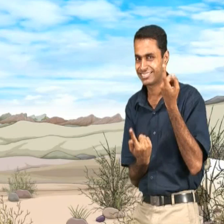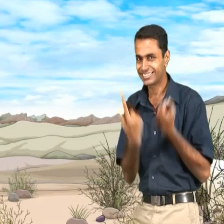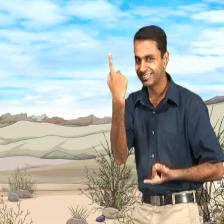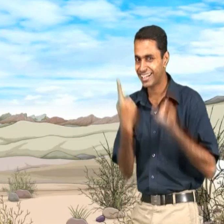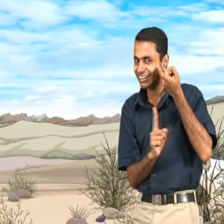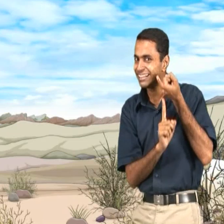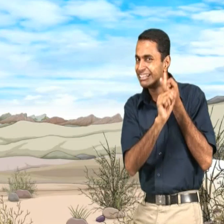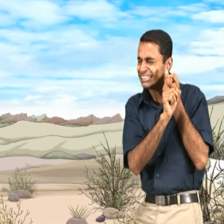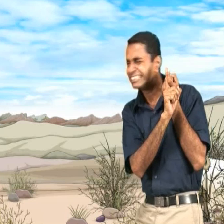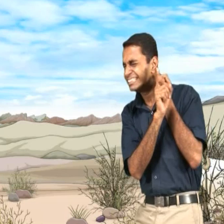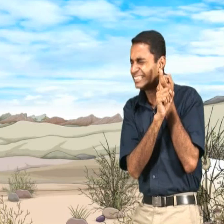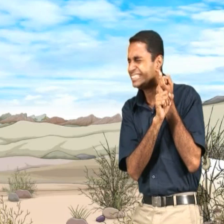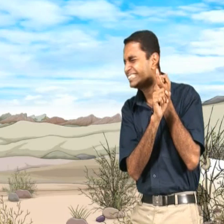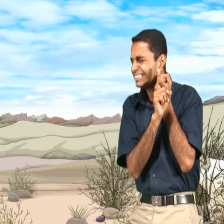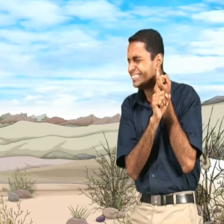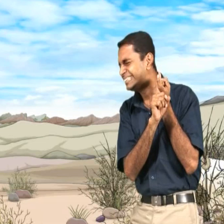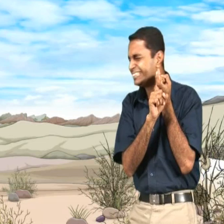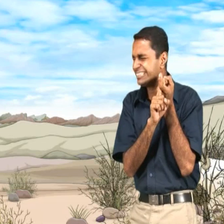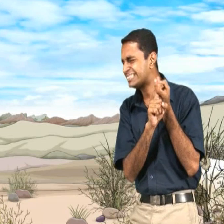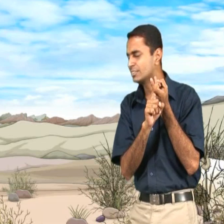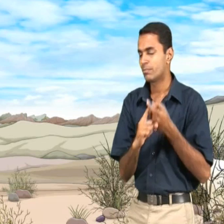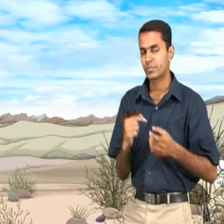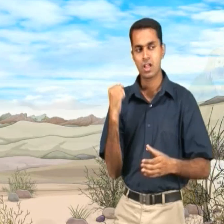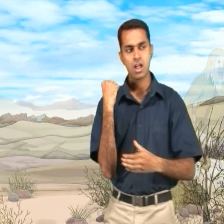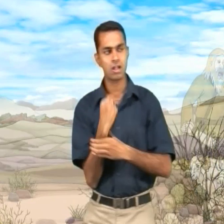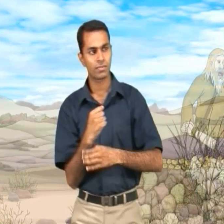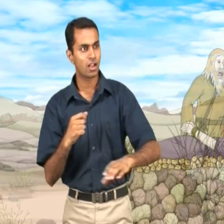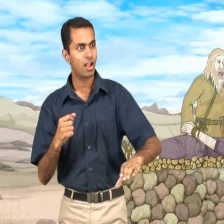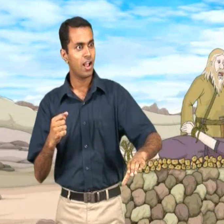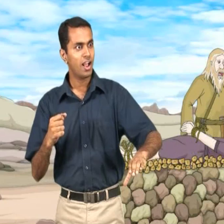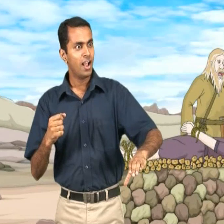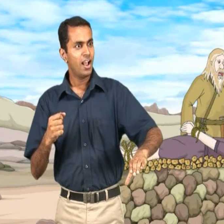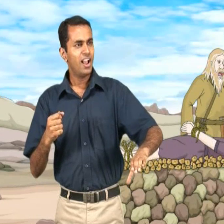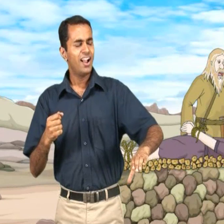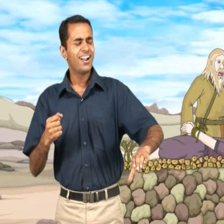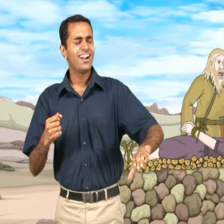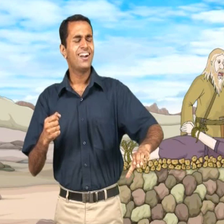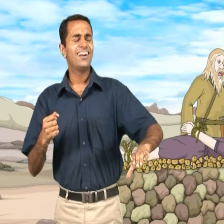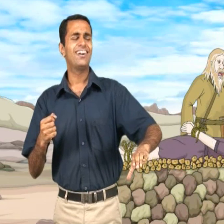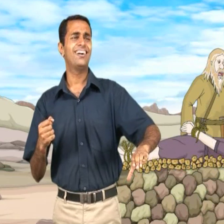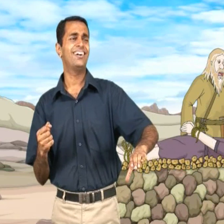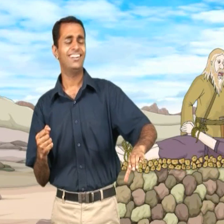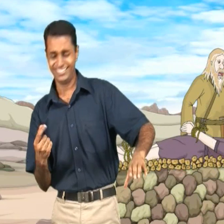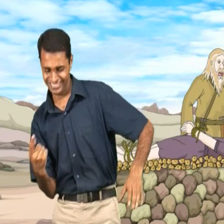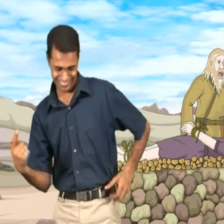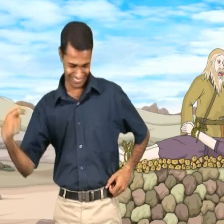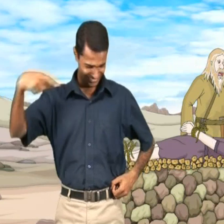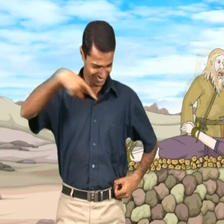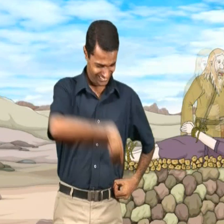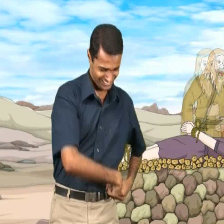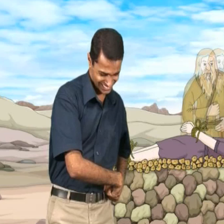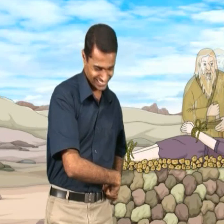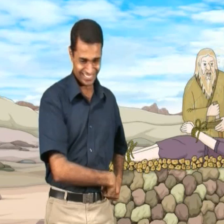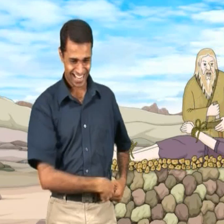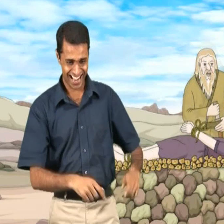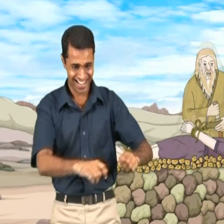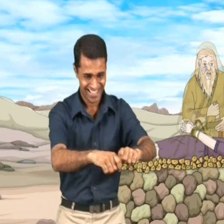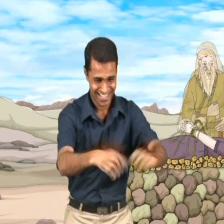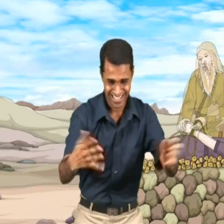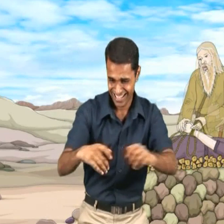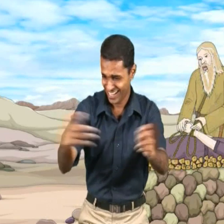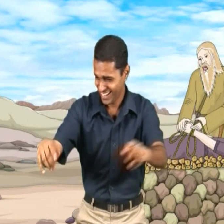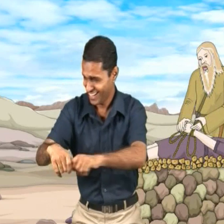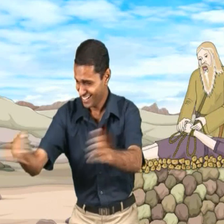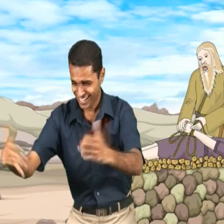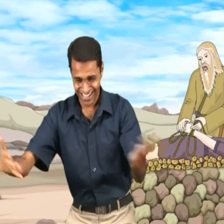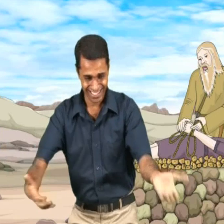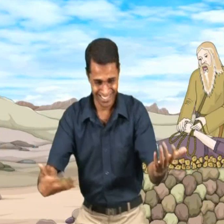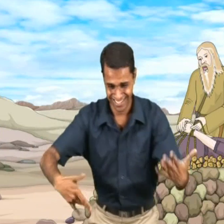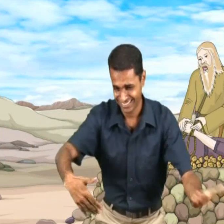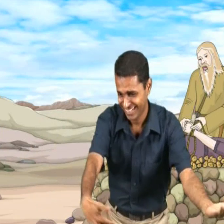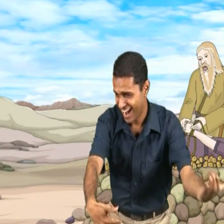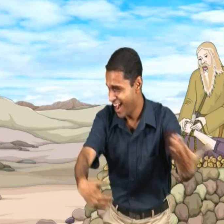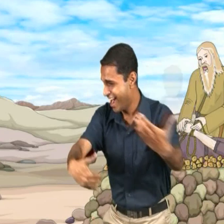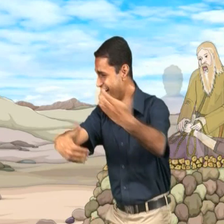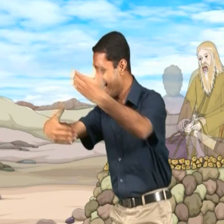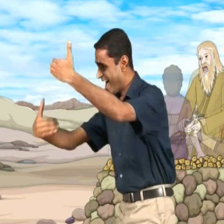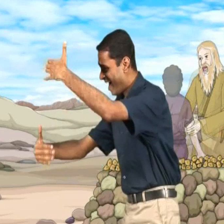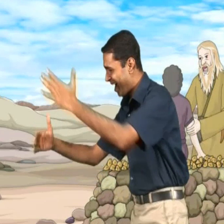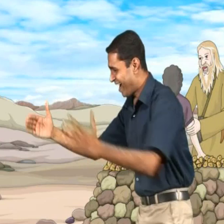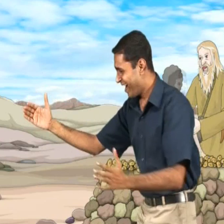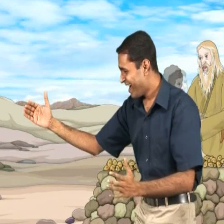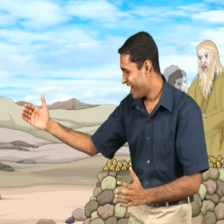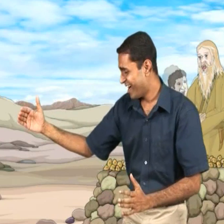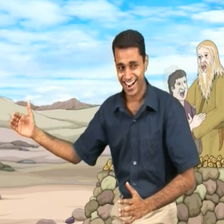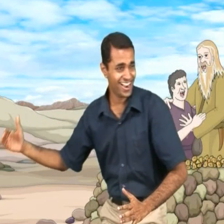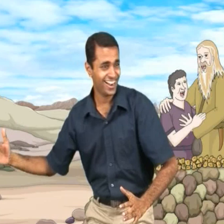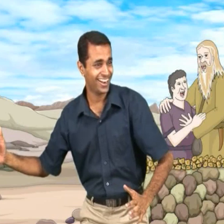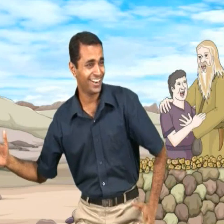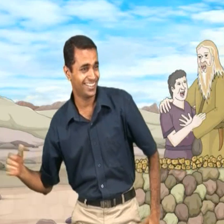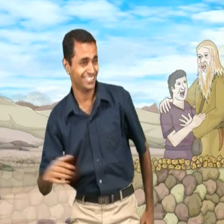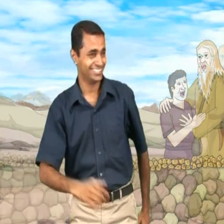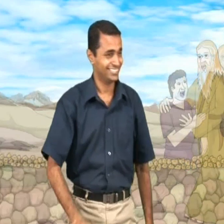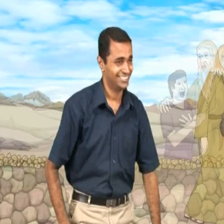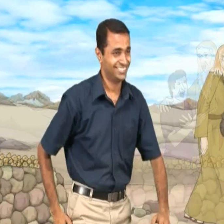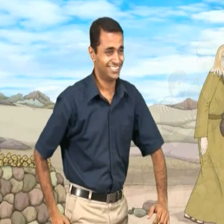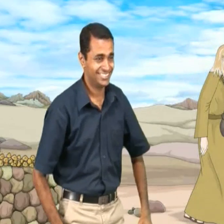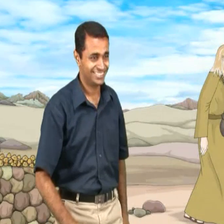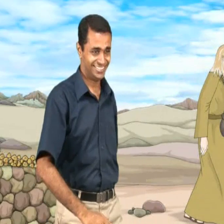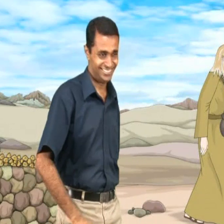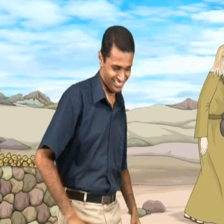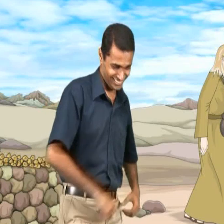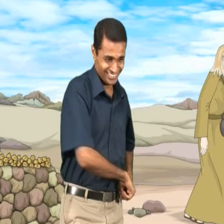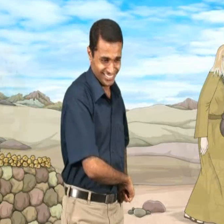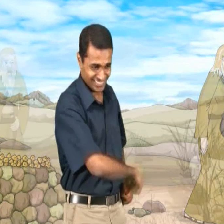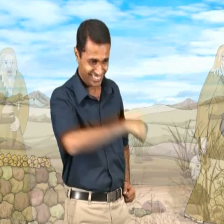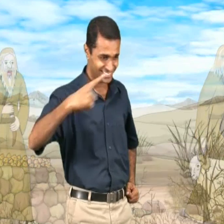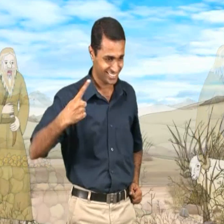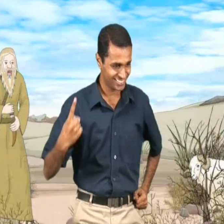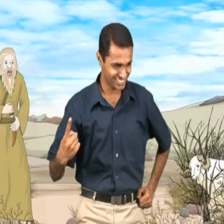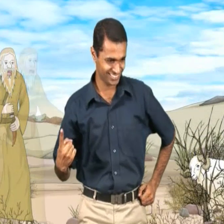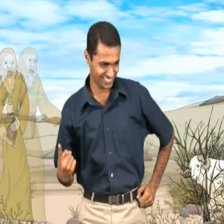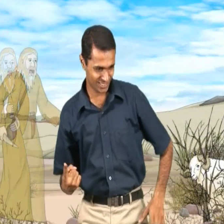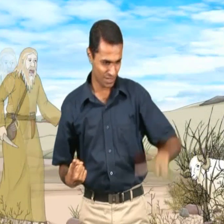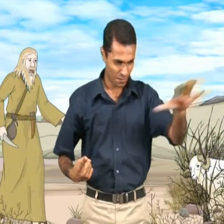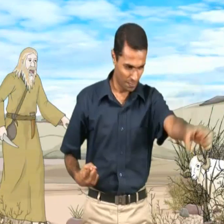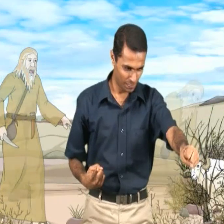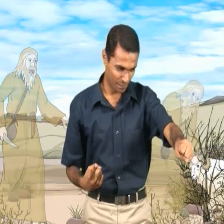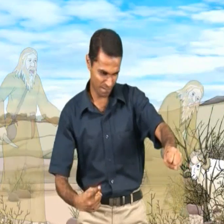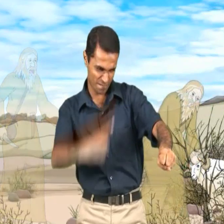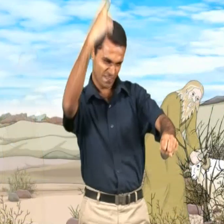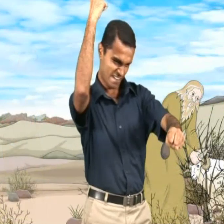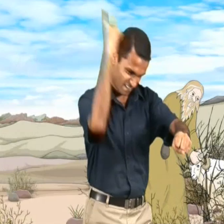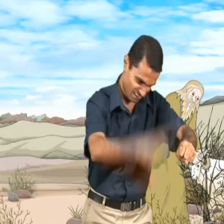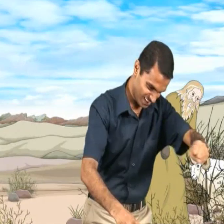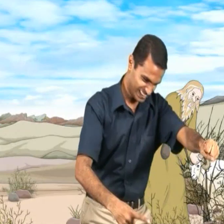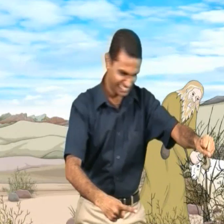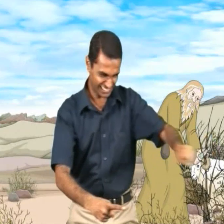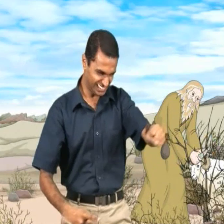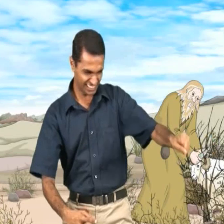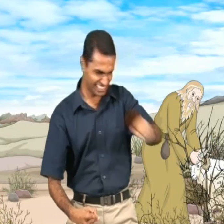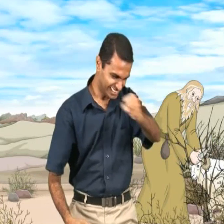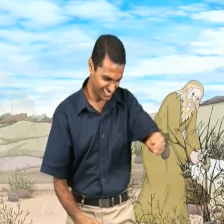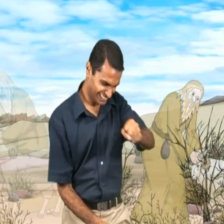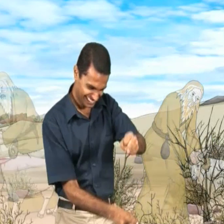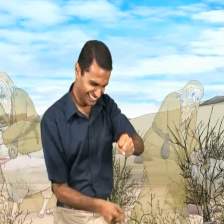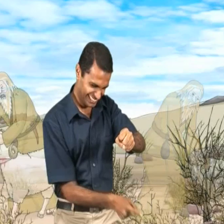Then Abraham looked up and saw behind him a ram in a thicket, caught by its horns.